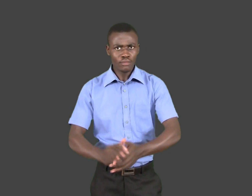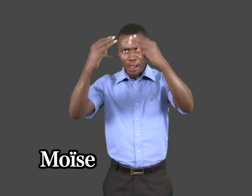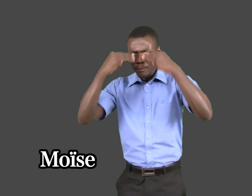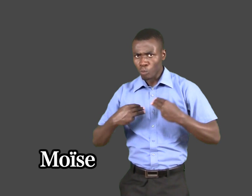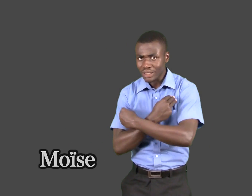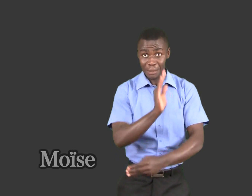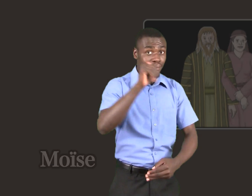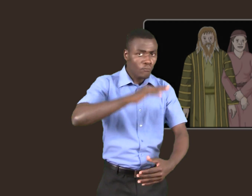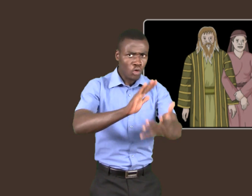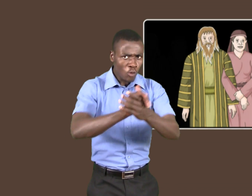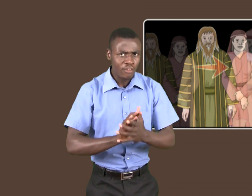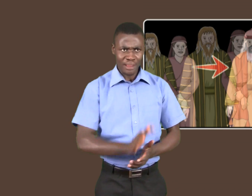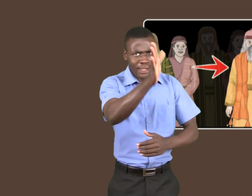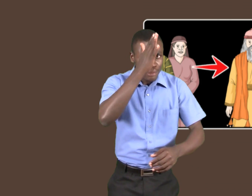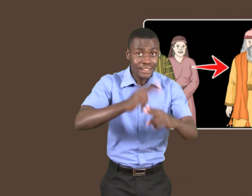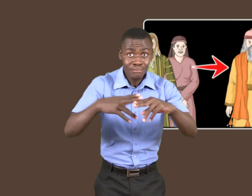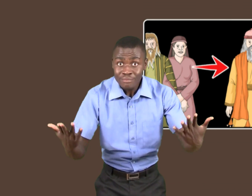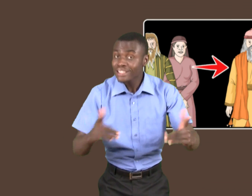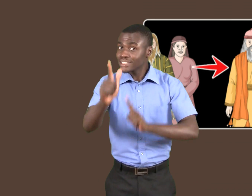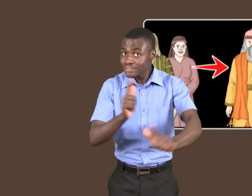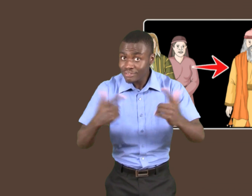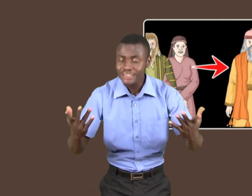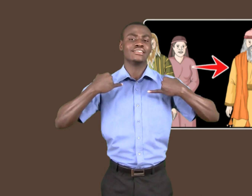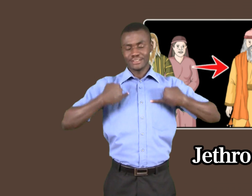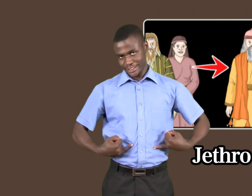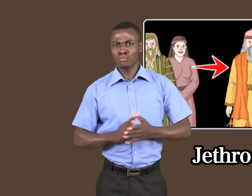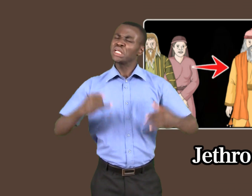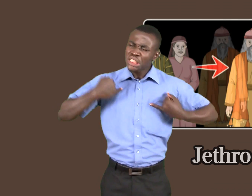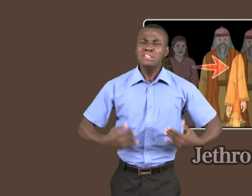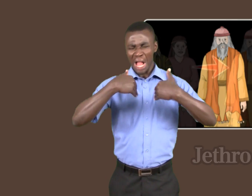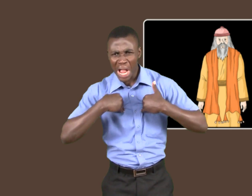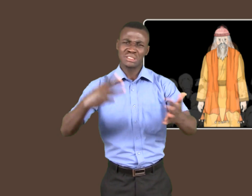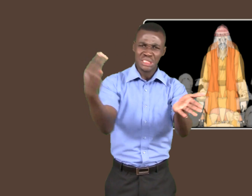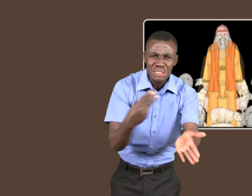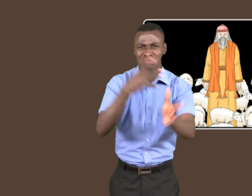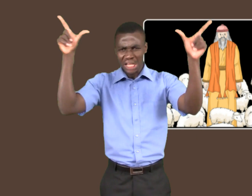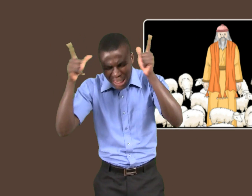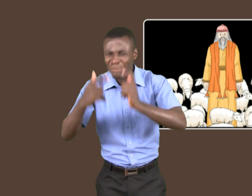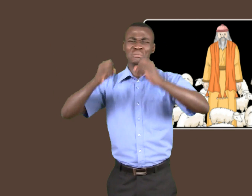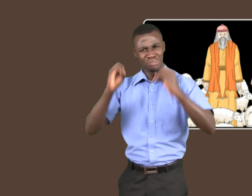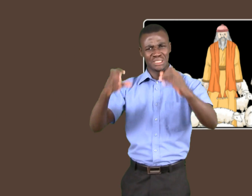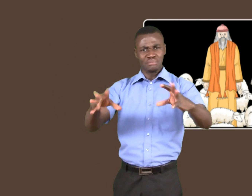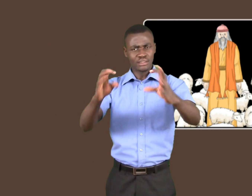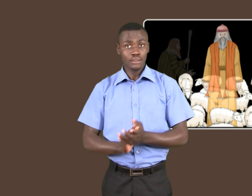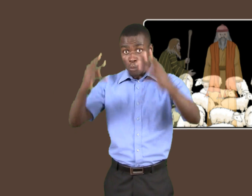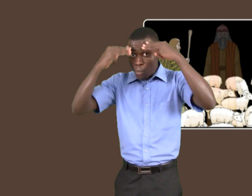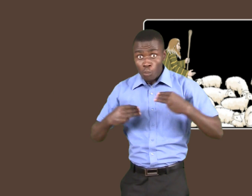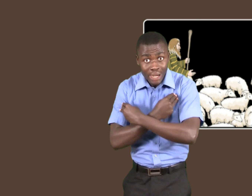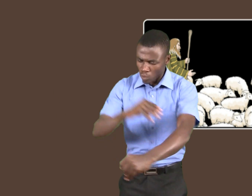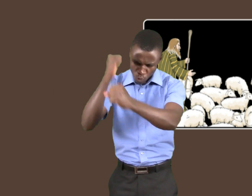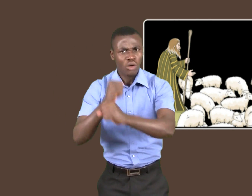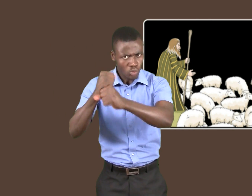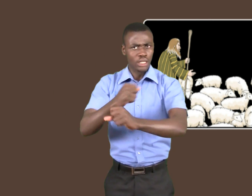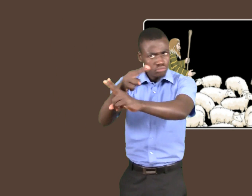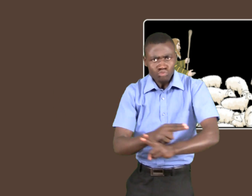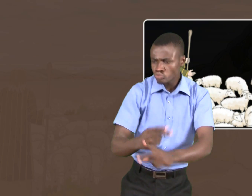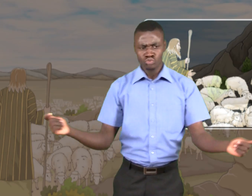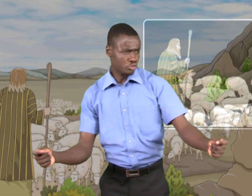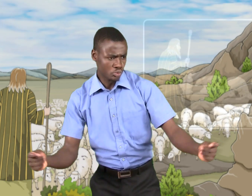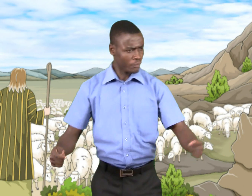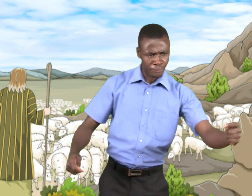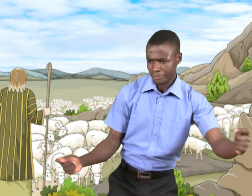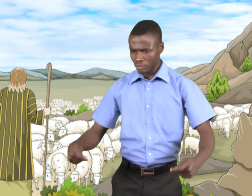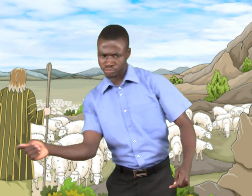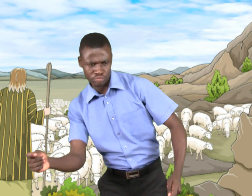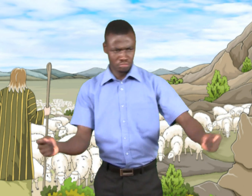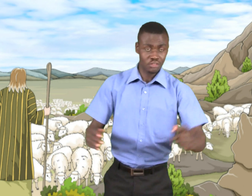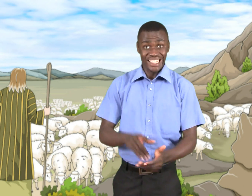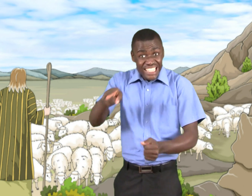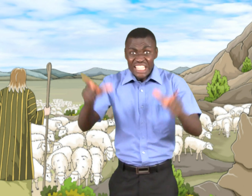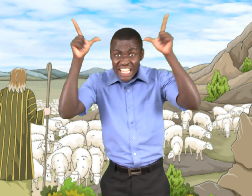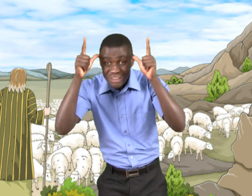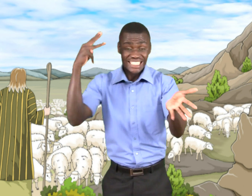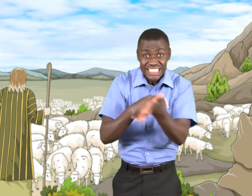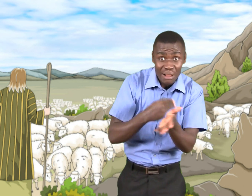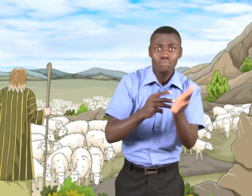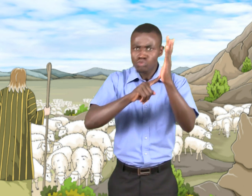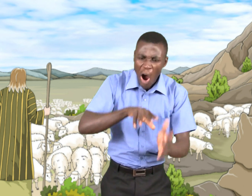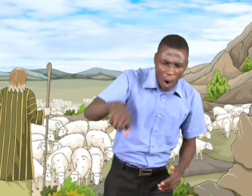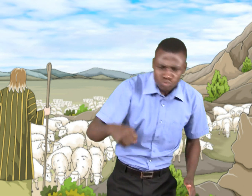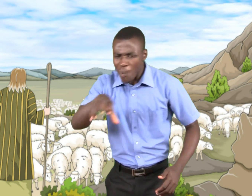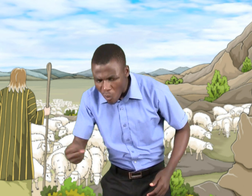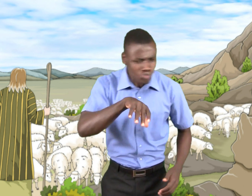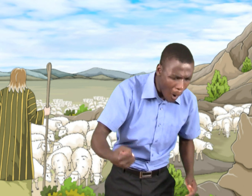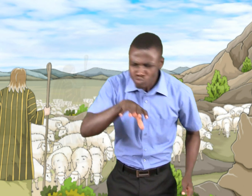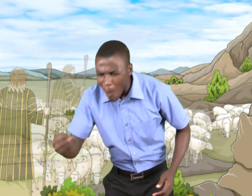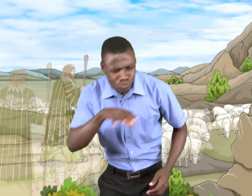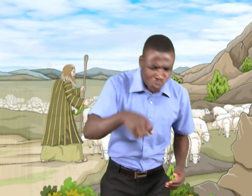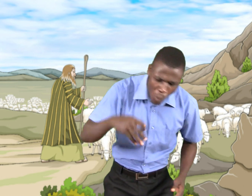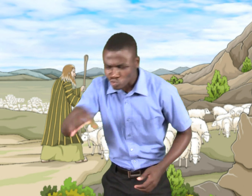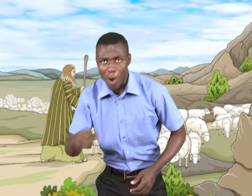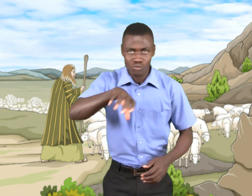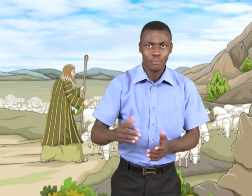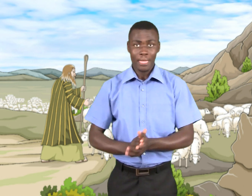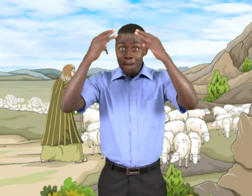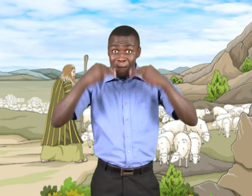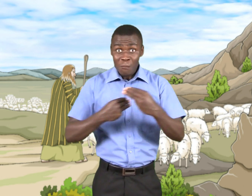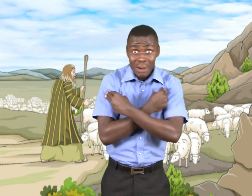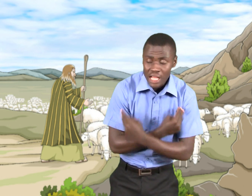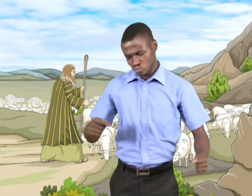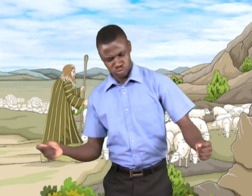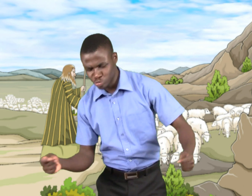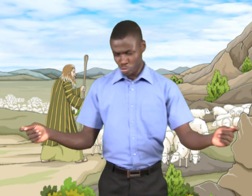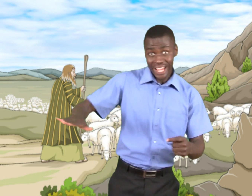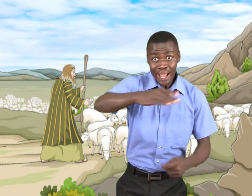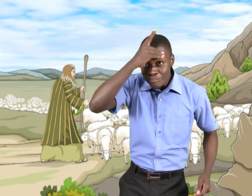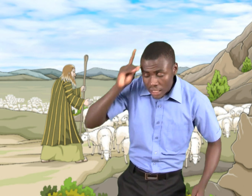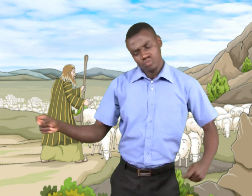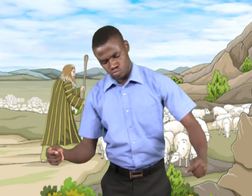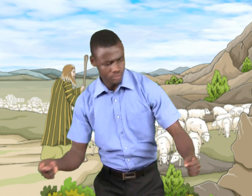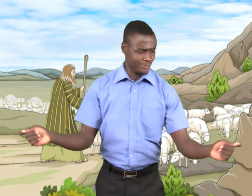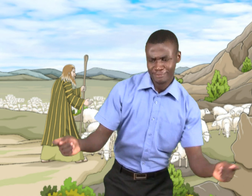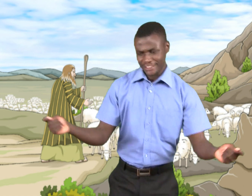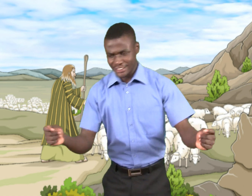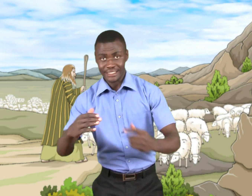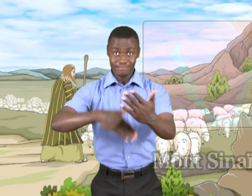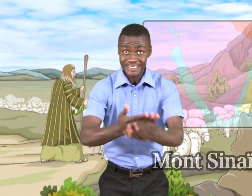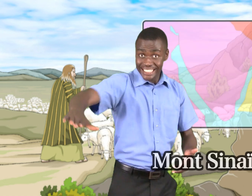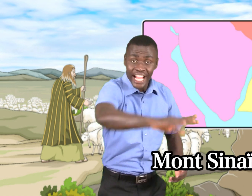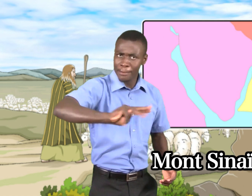Meanwhile, Moses was shepherding the flock of his father-in-law Jethro, the priest of Midian.